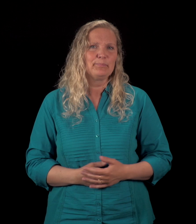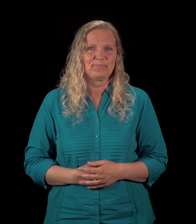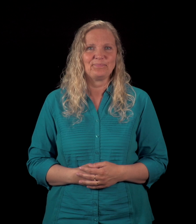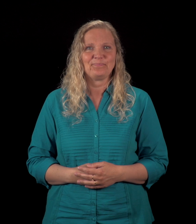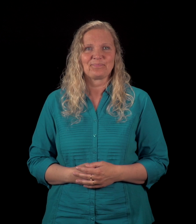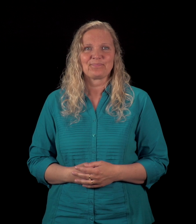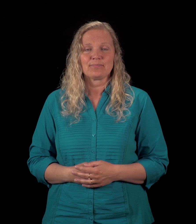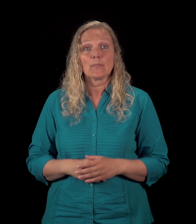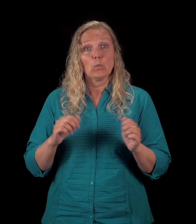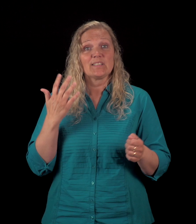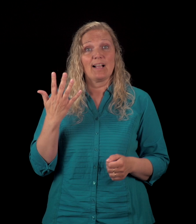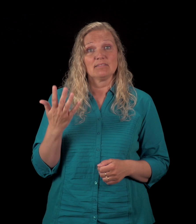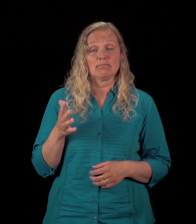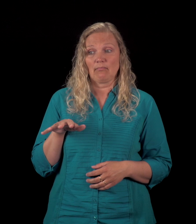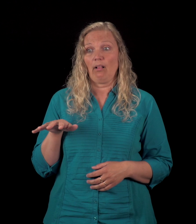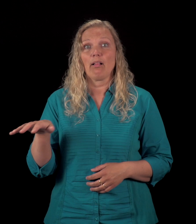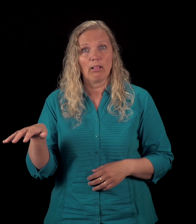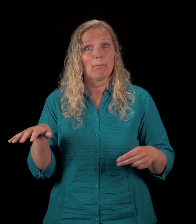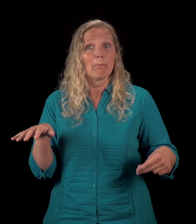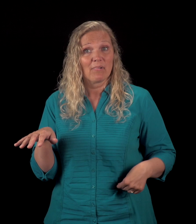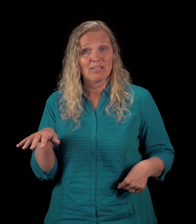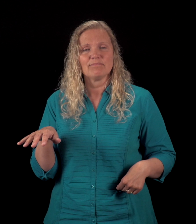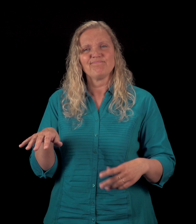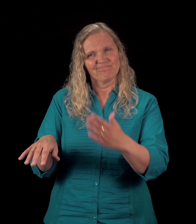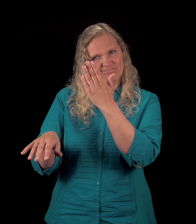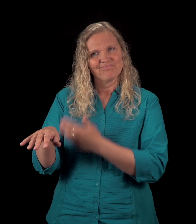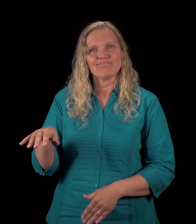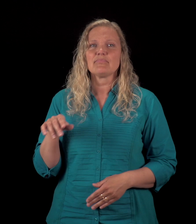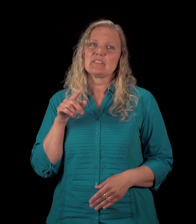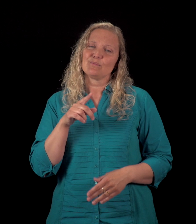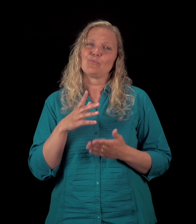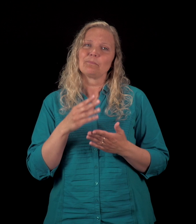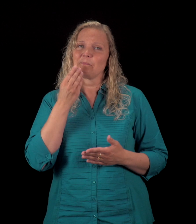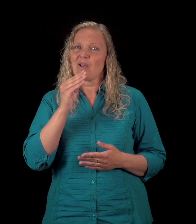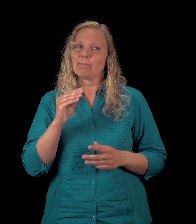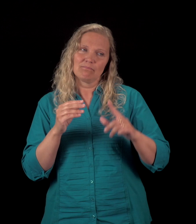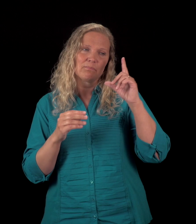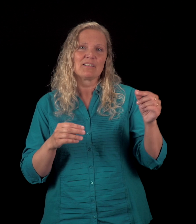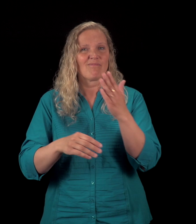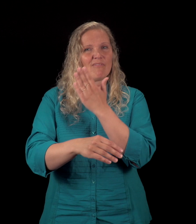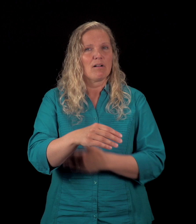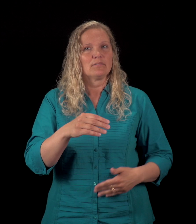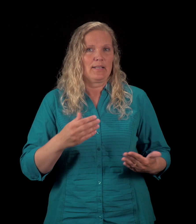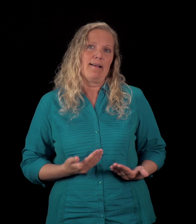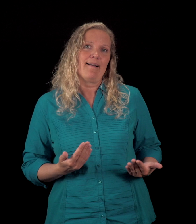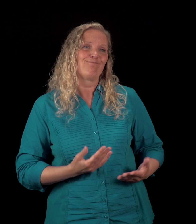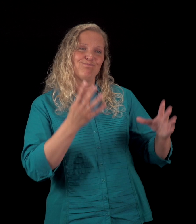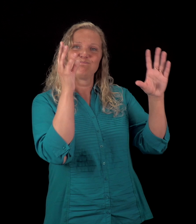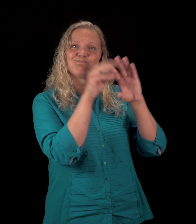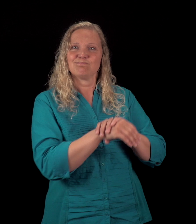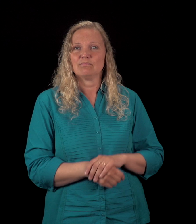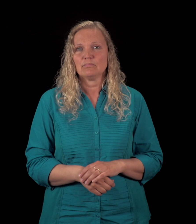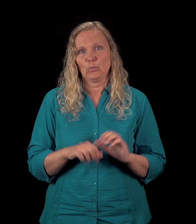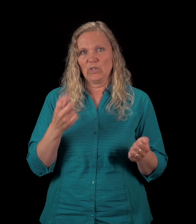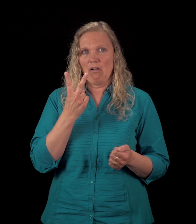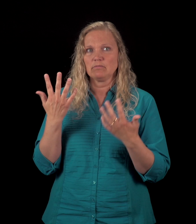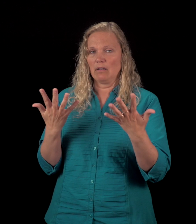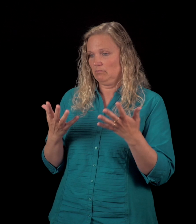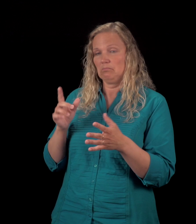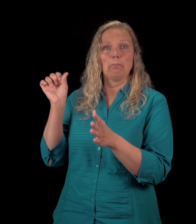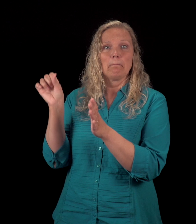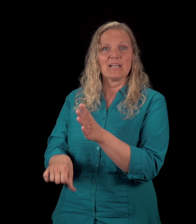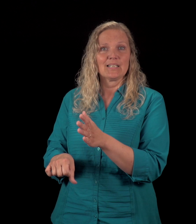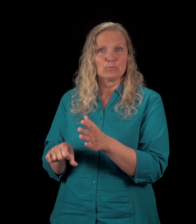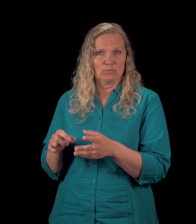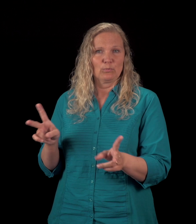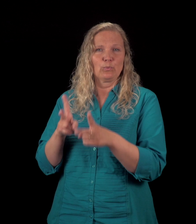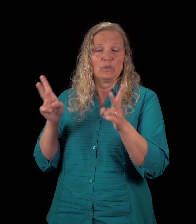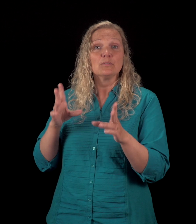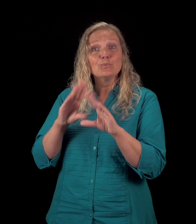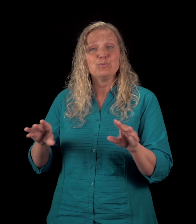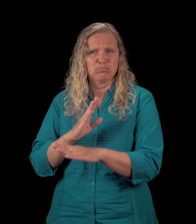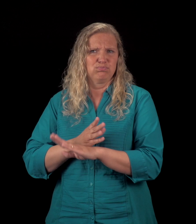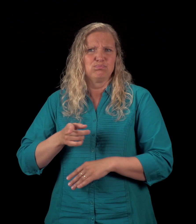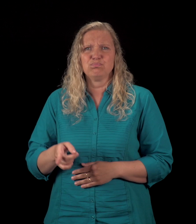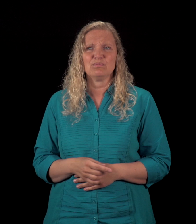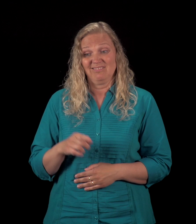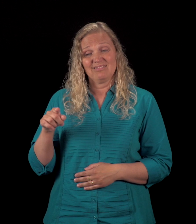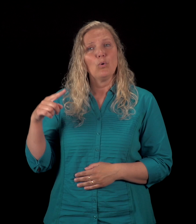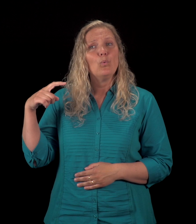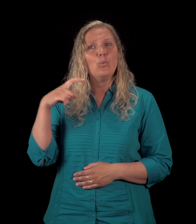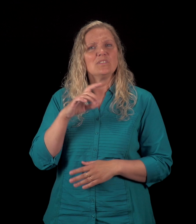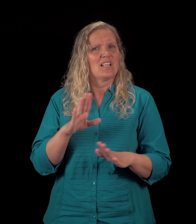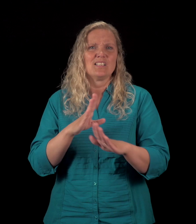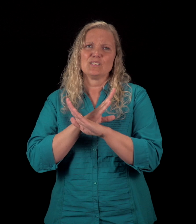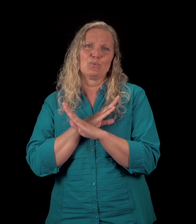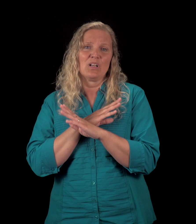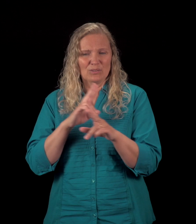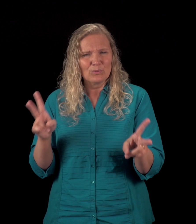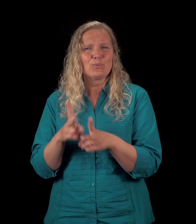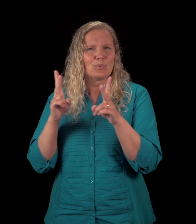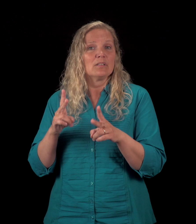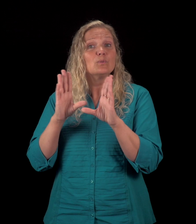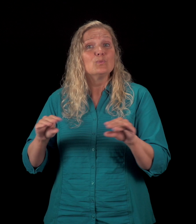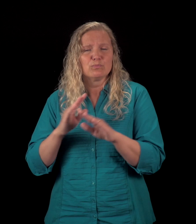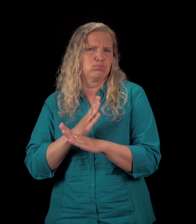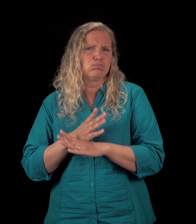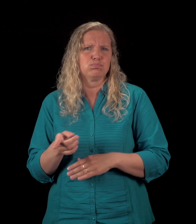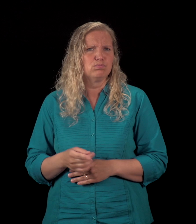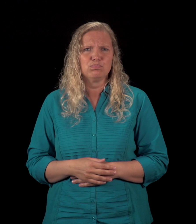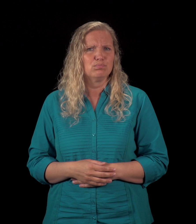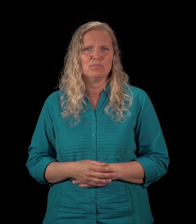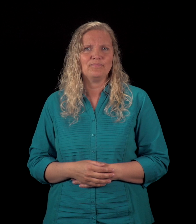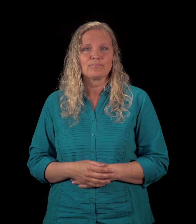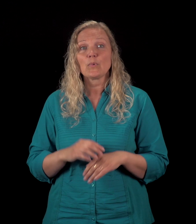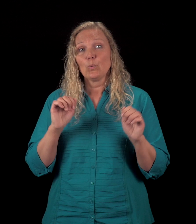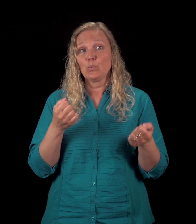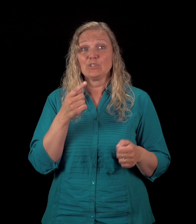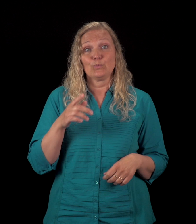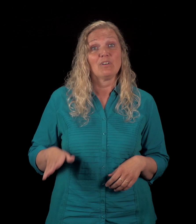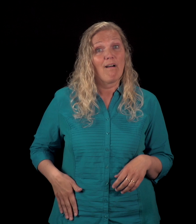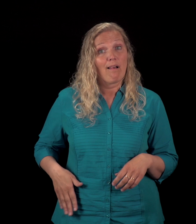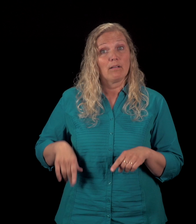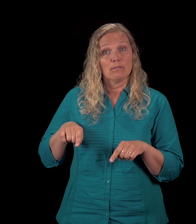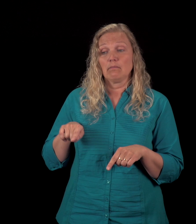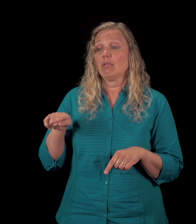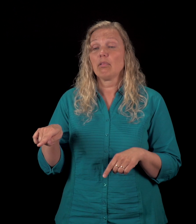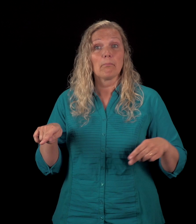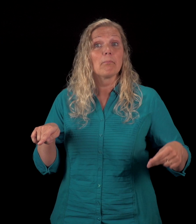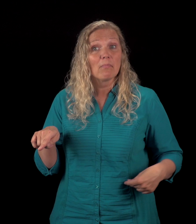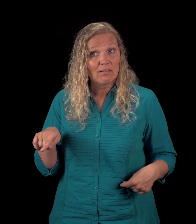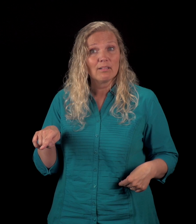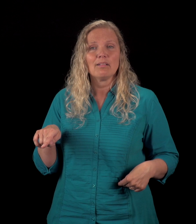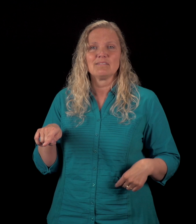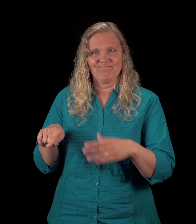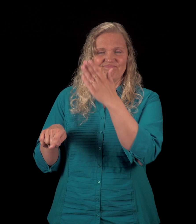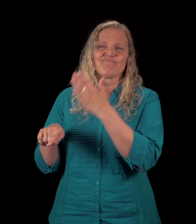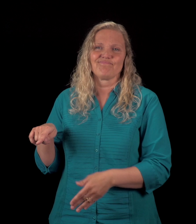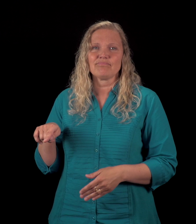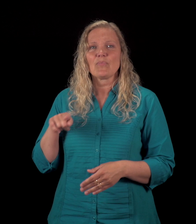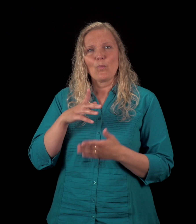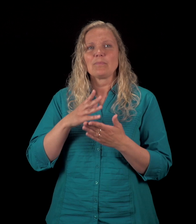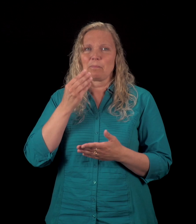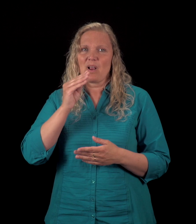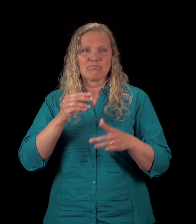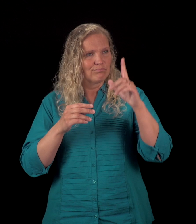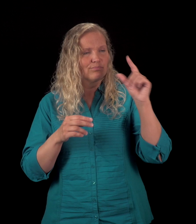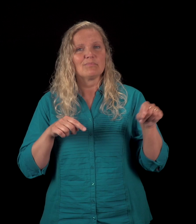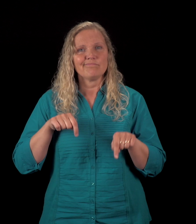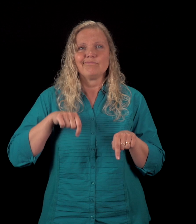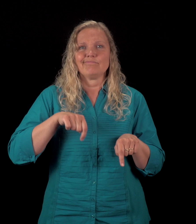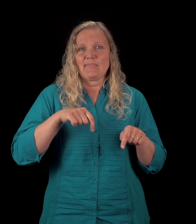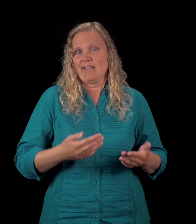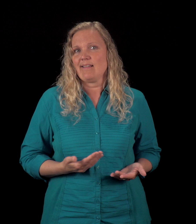It is better for you to enter life crippled than to have two hands and go into hell, into the unquenchable fire. If your foot causes you to sin, cut it off.